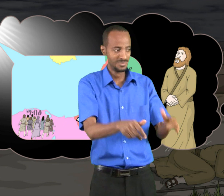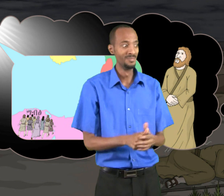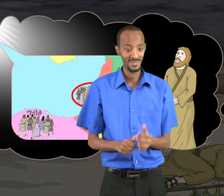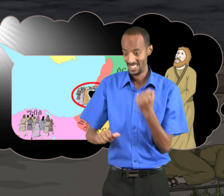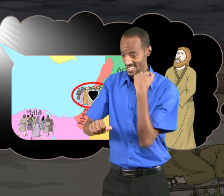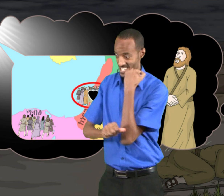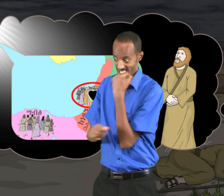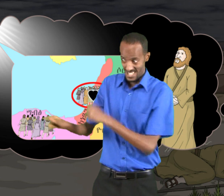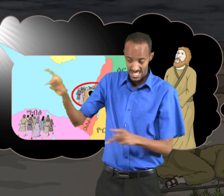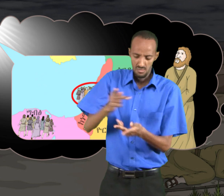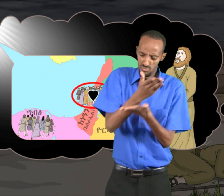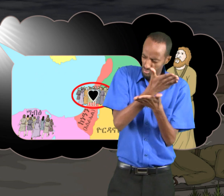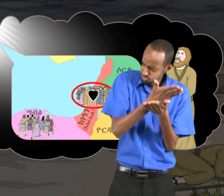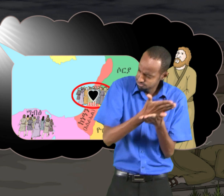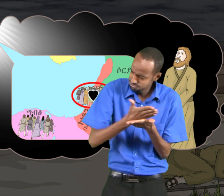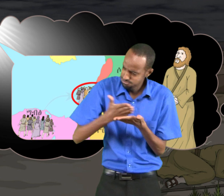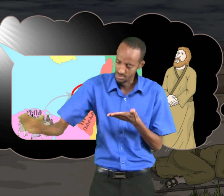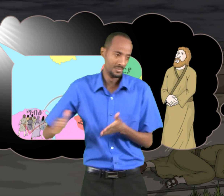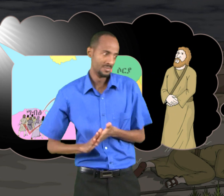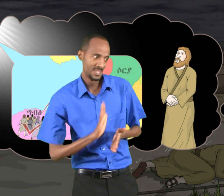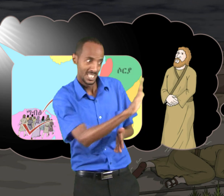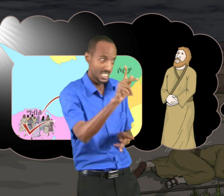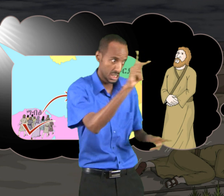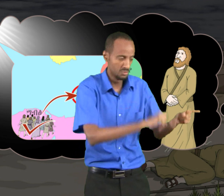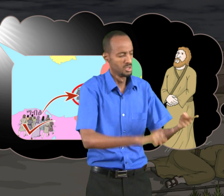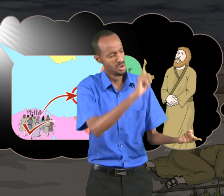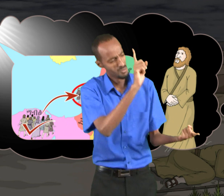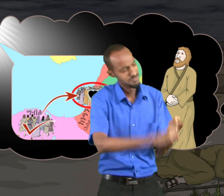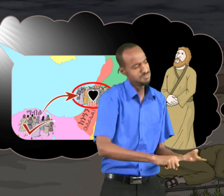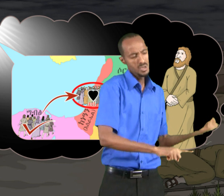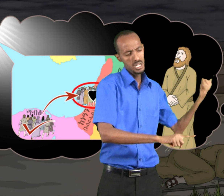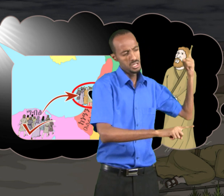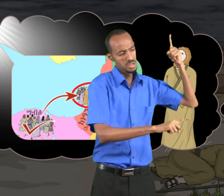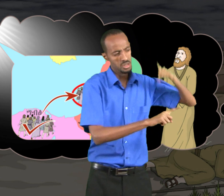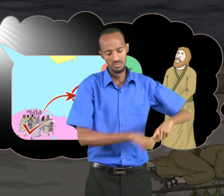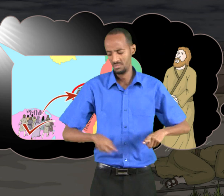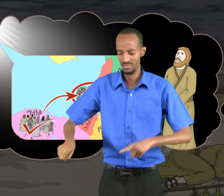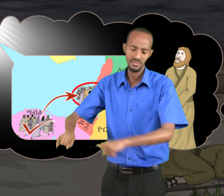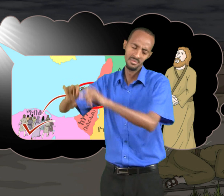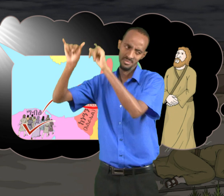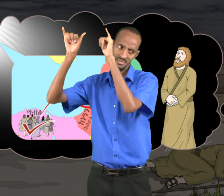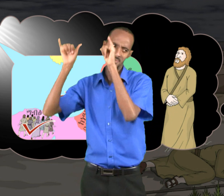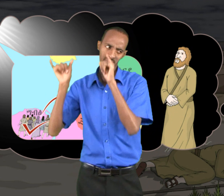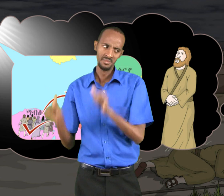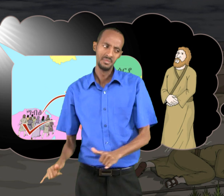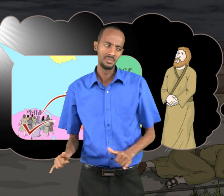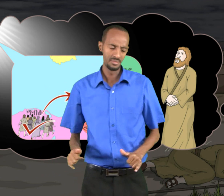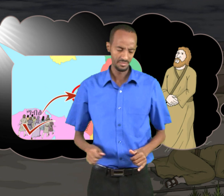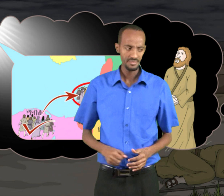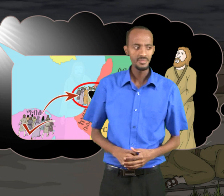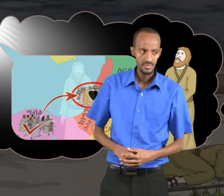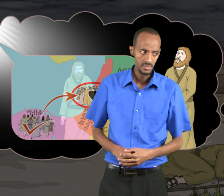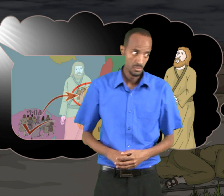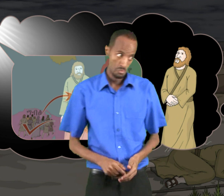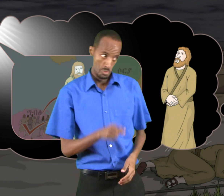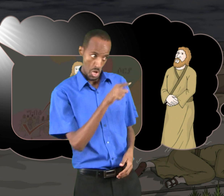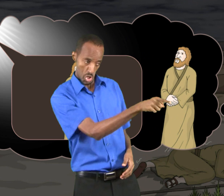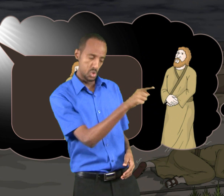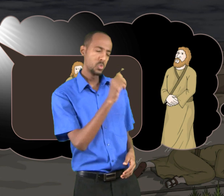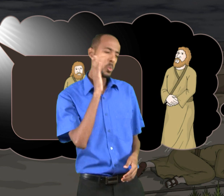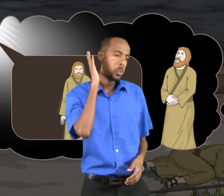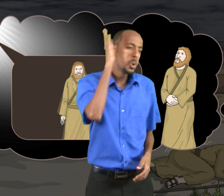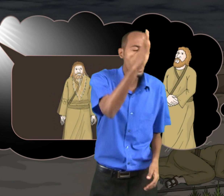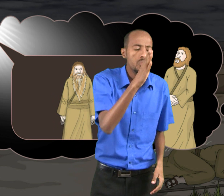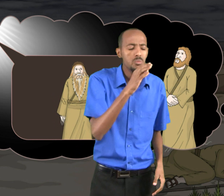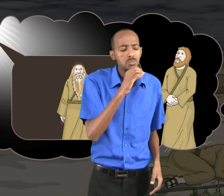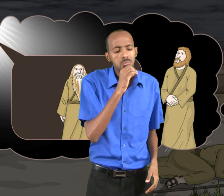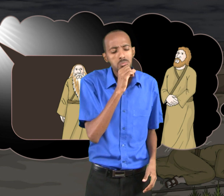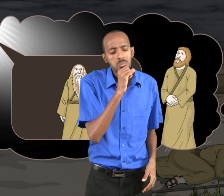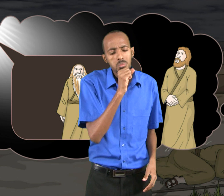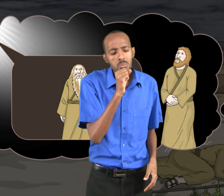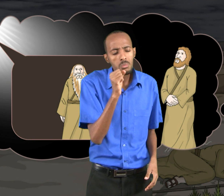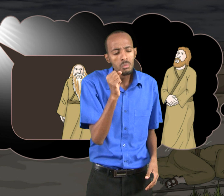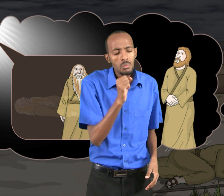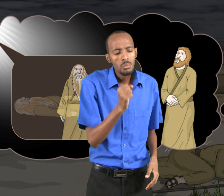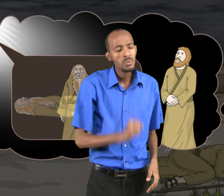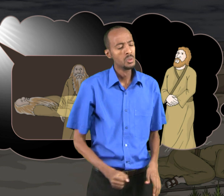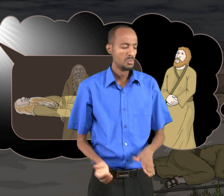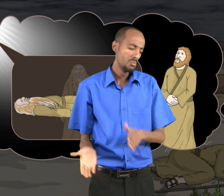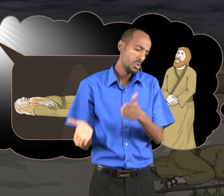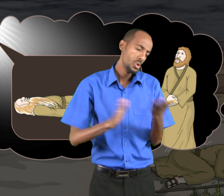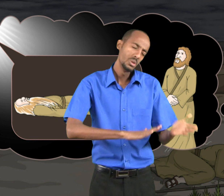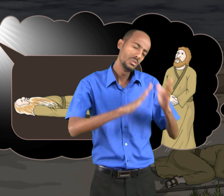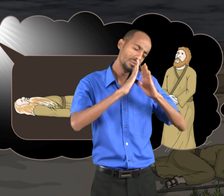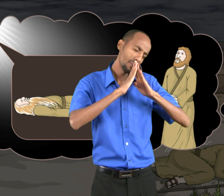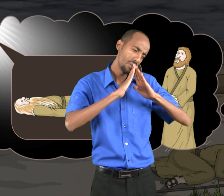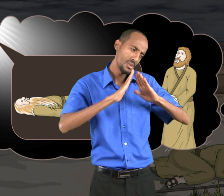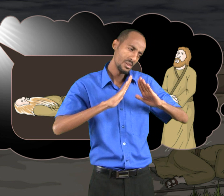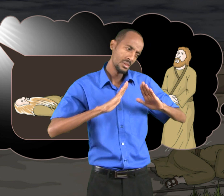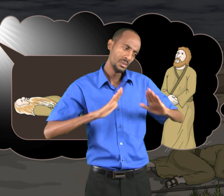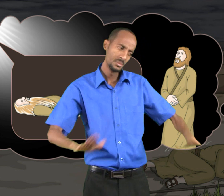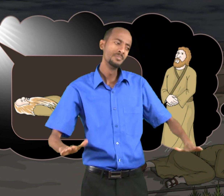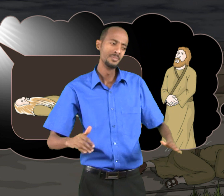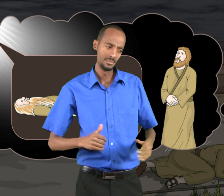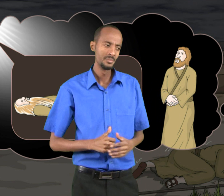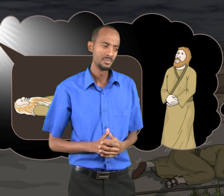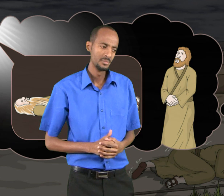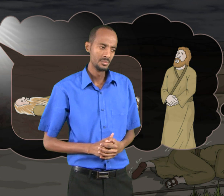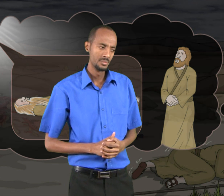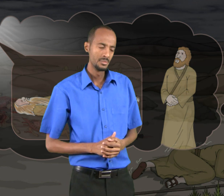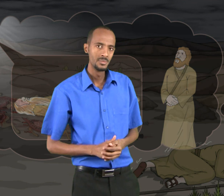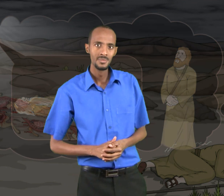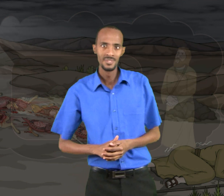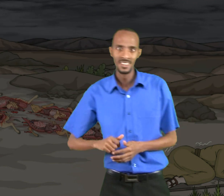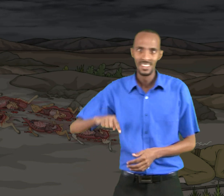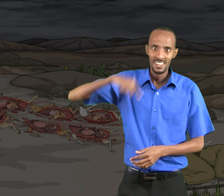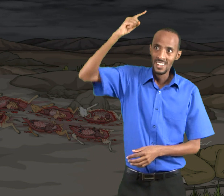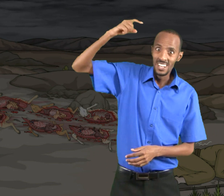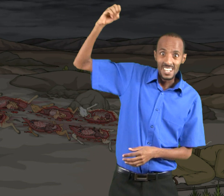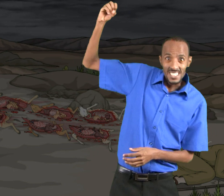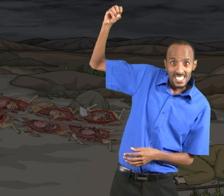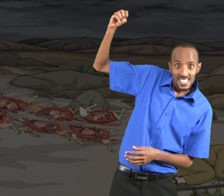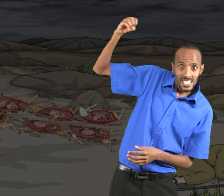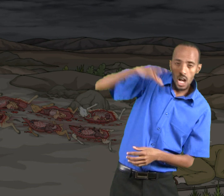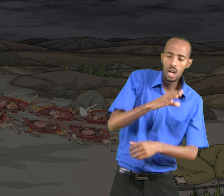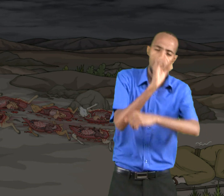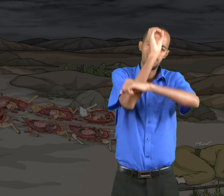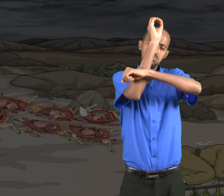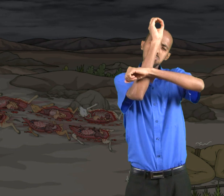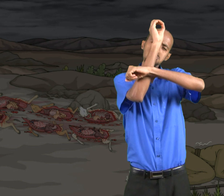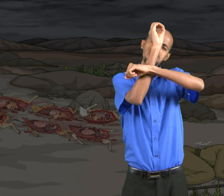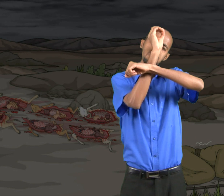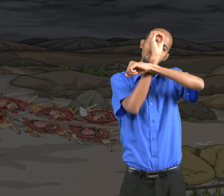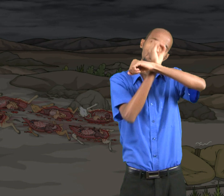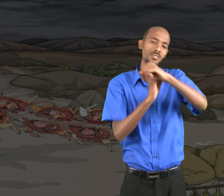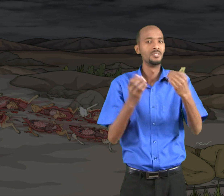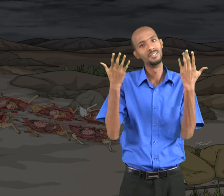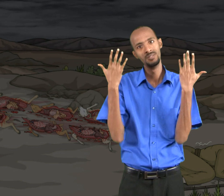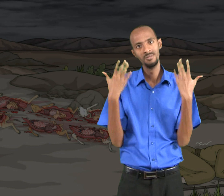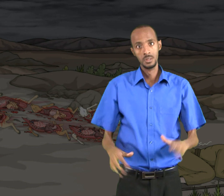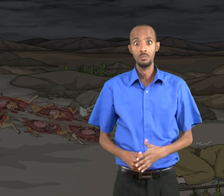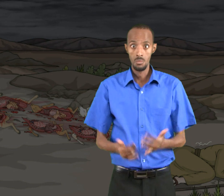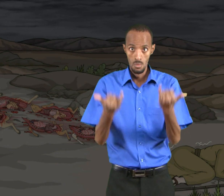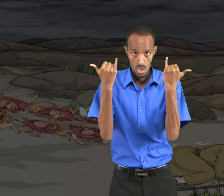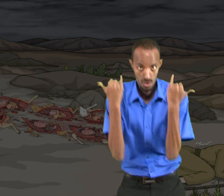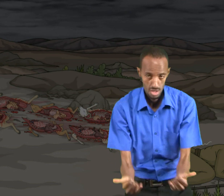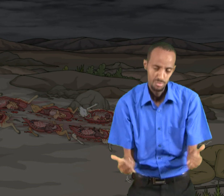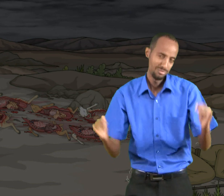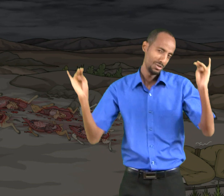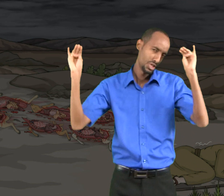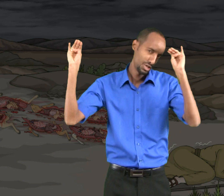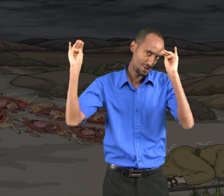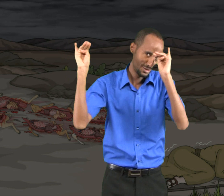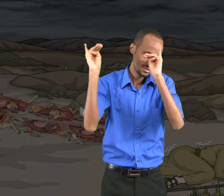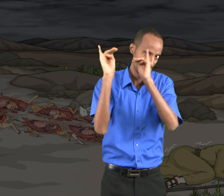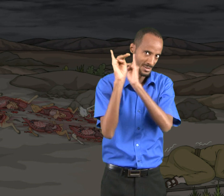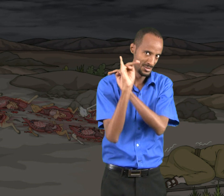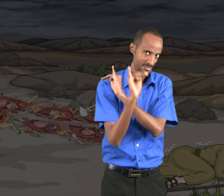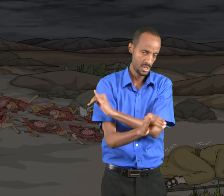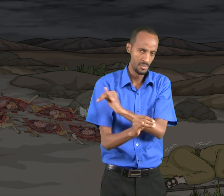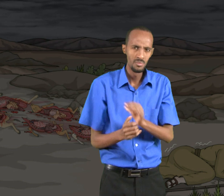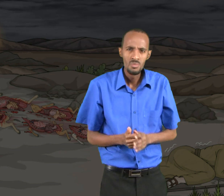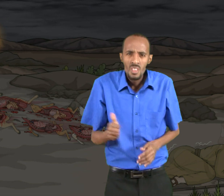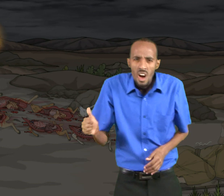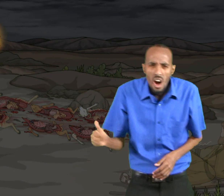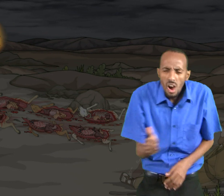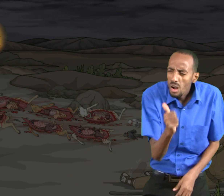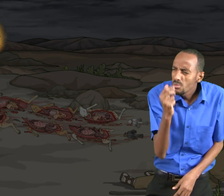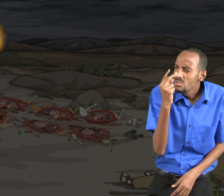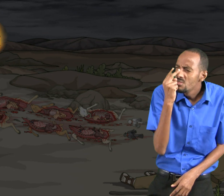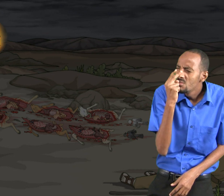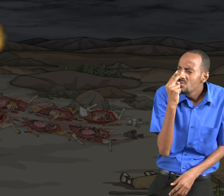In the fourth generation your descendants will return here, for the iniquity of the Amorites is not yet complete.”